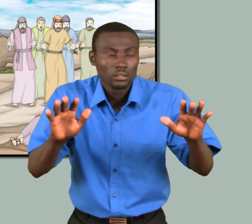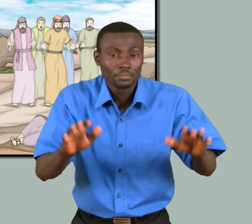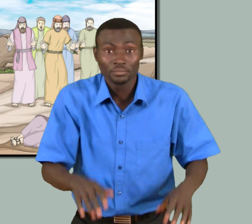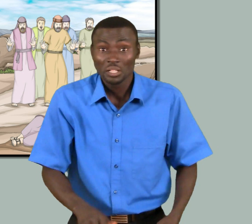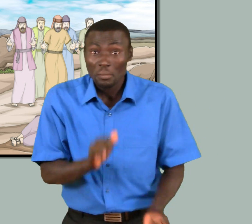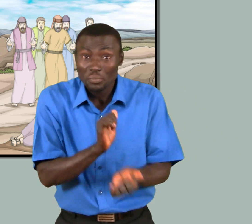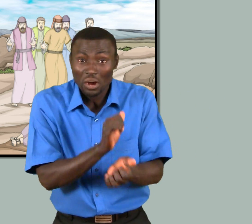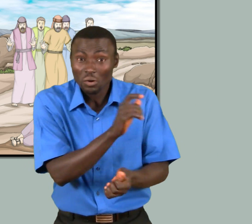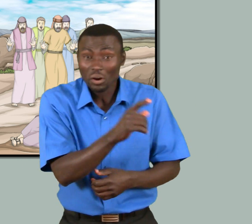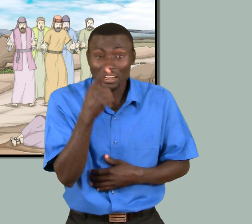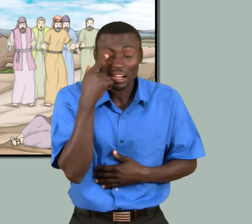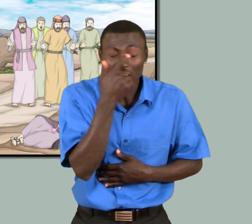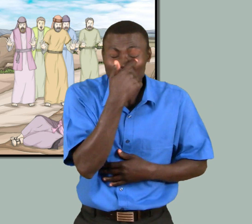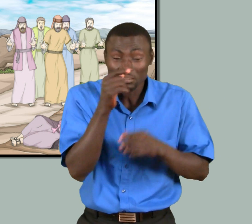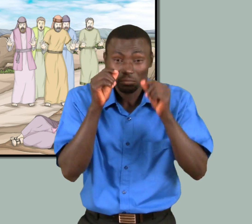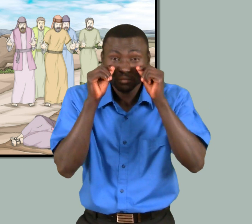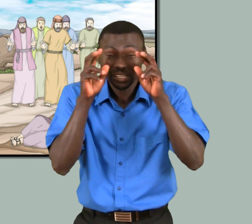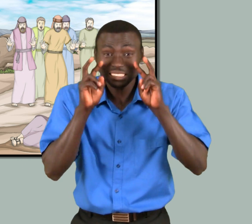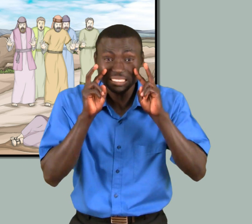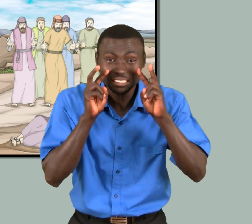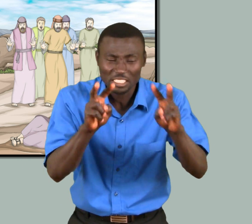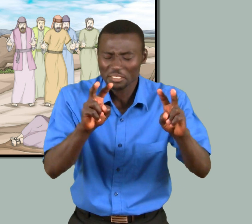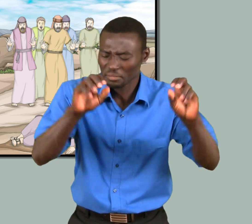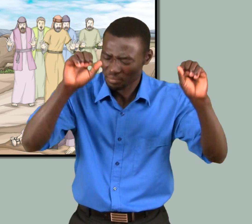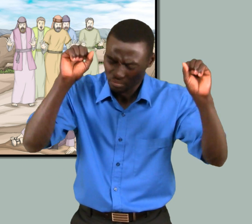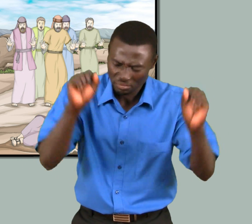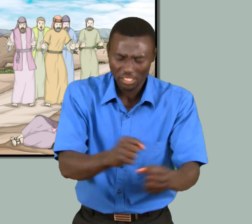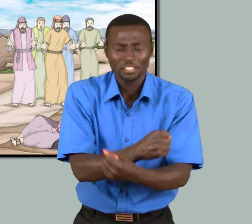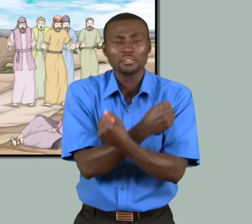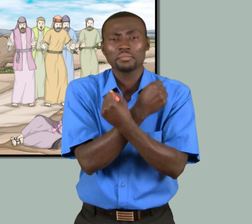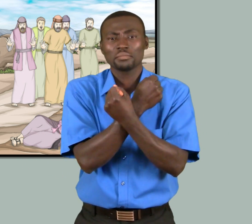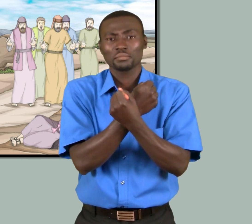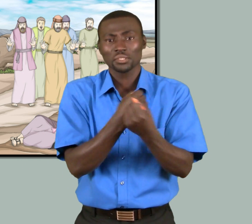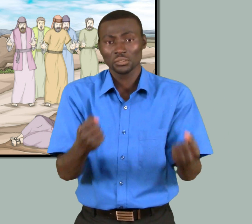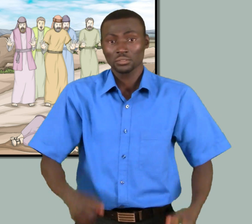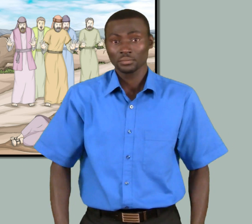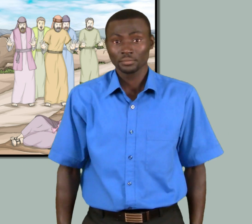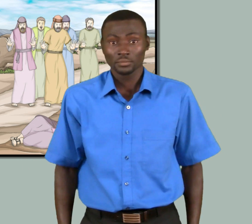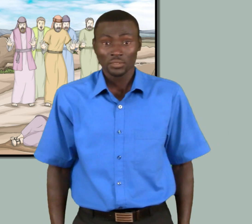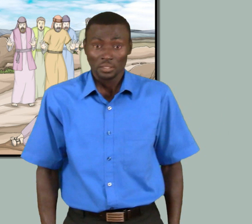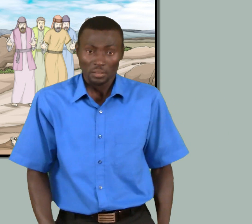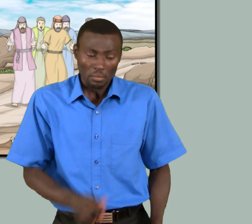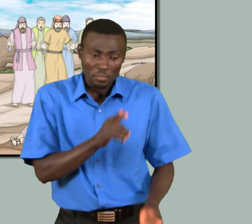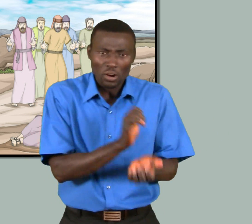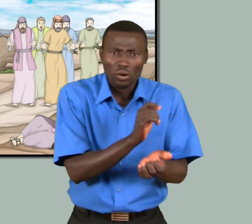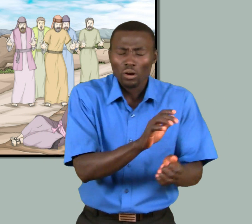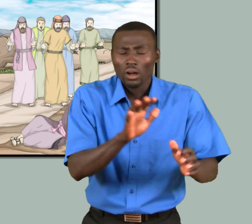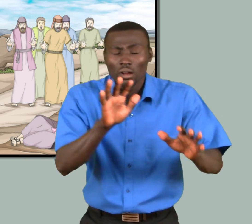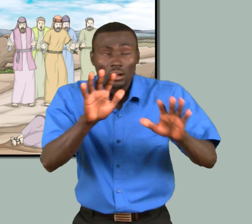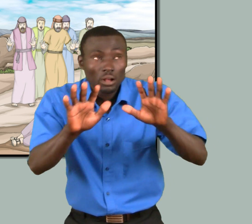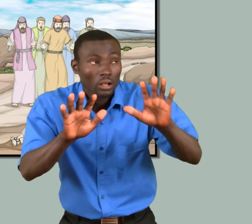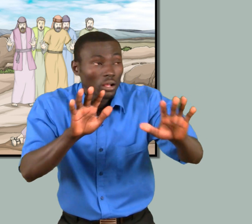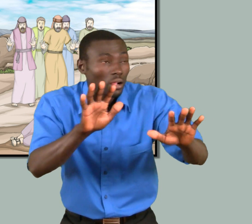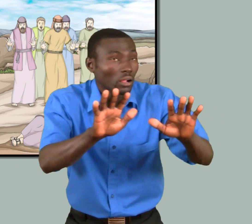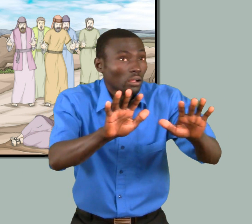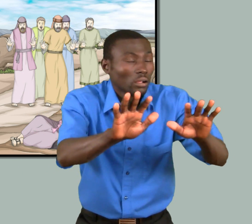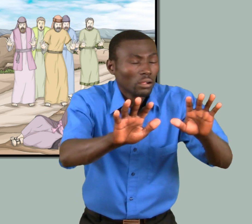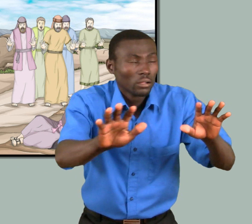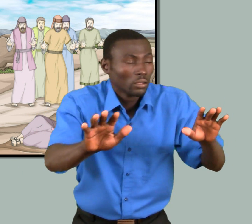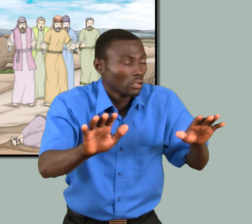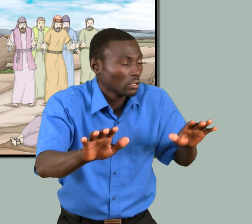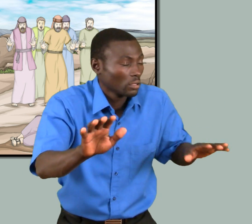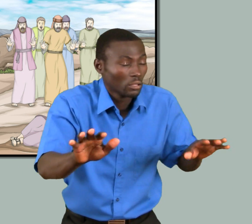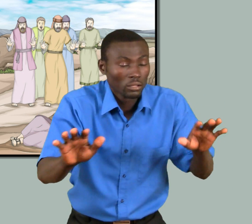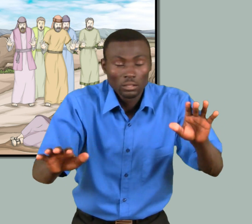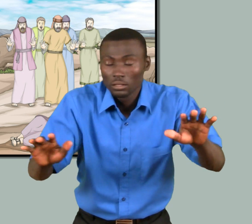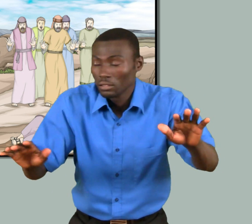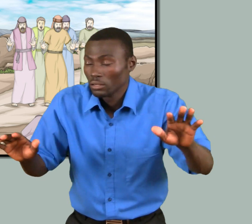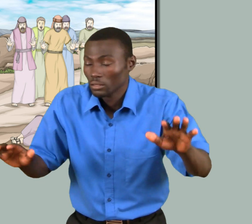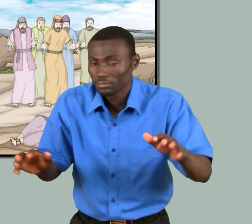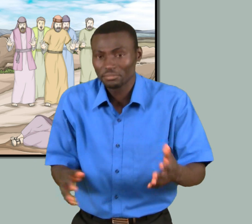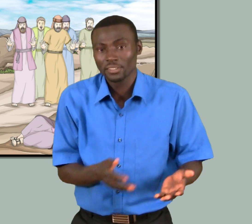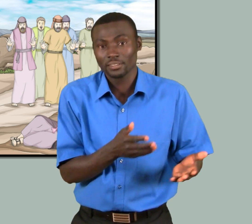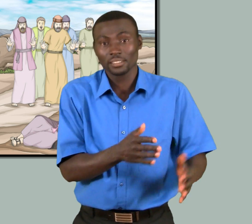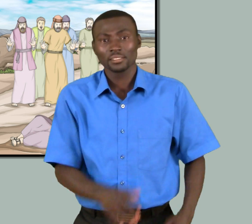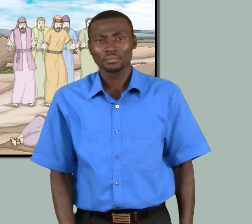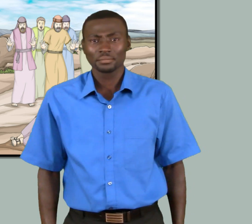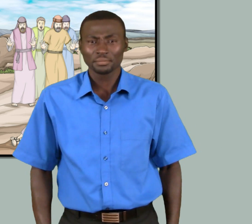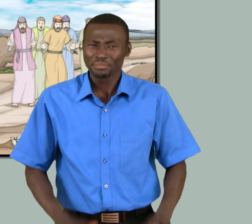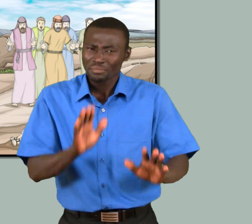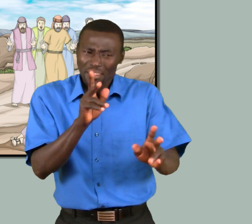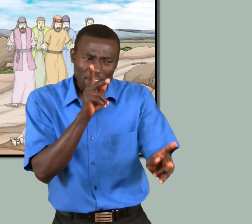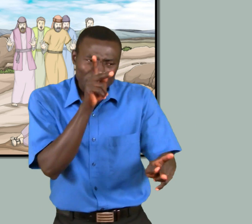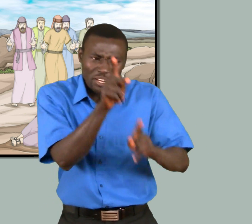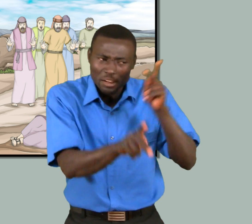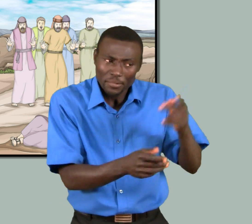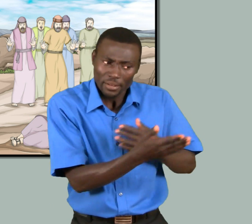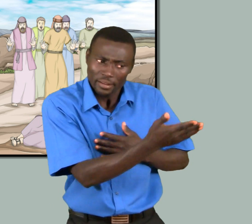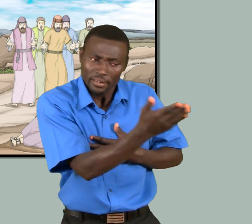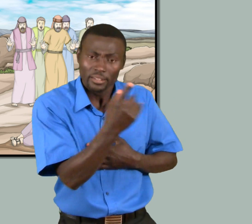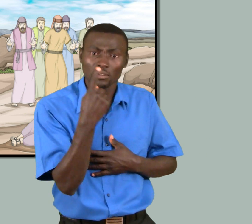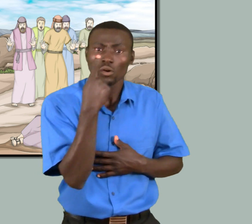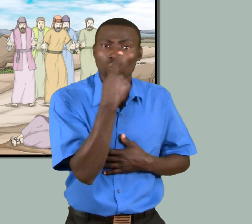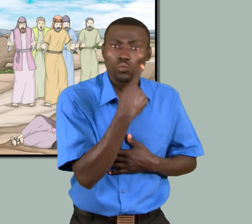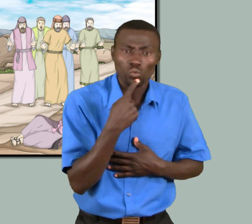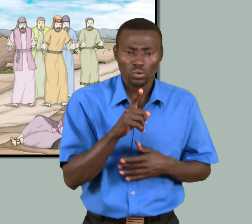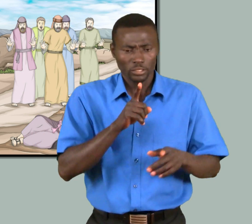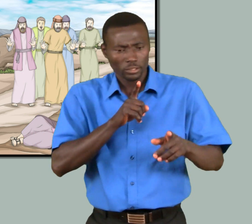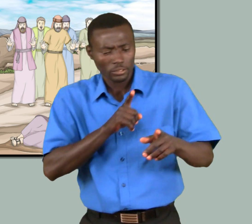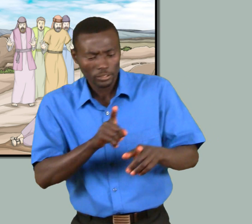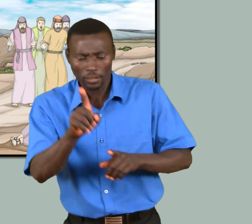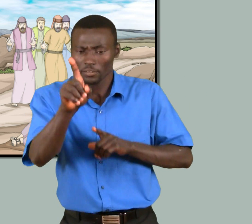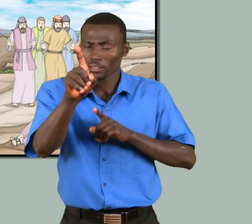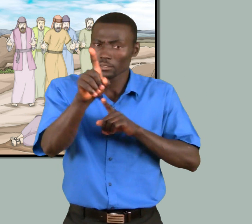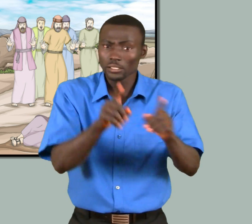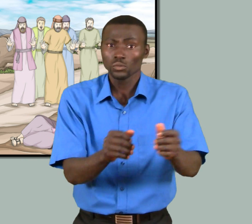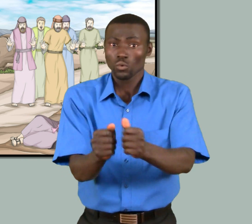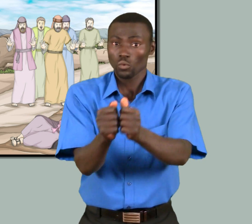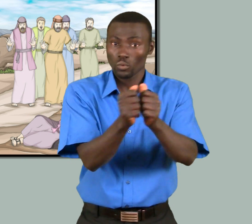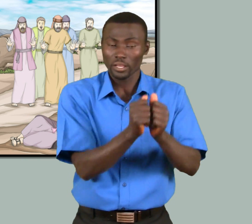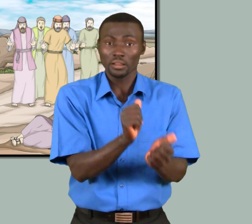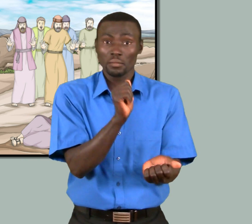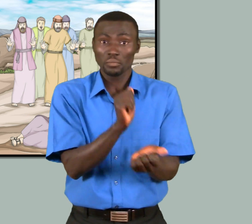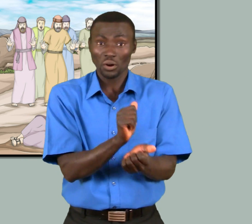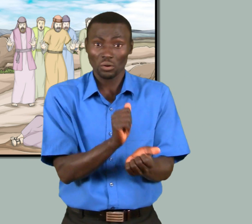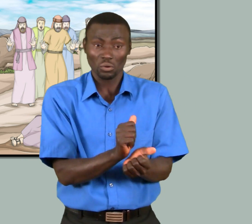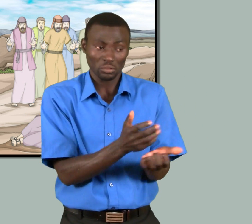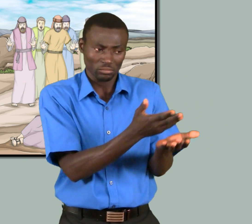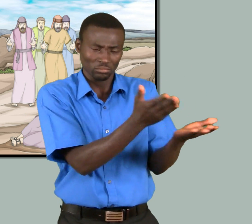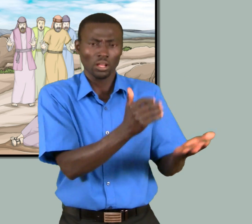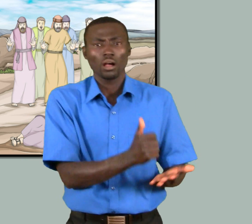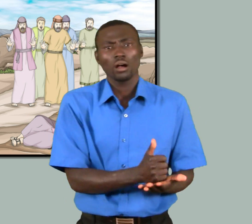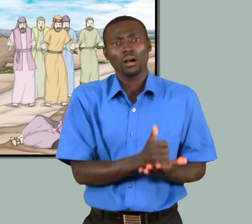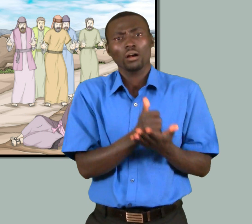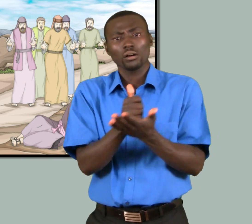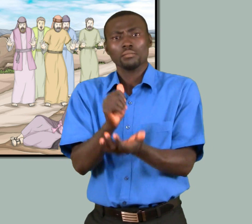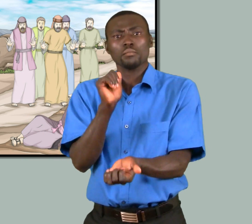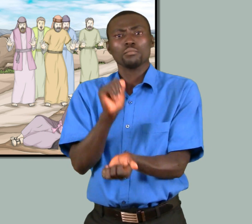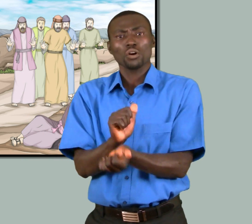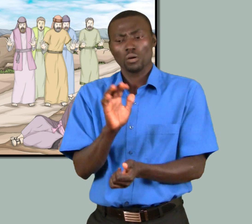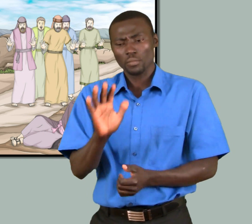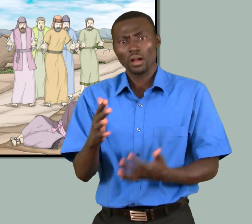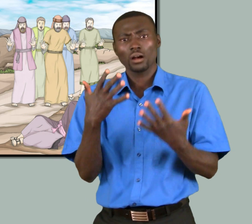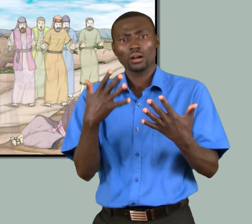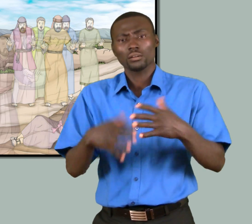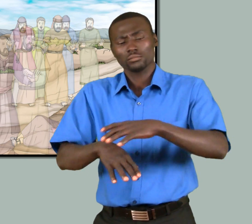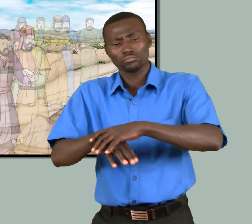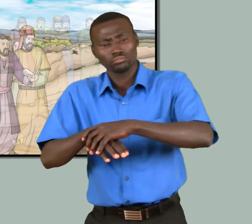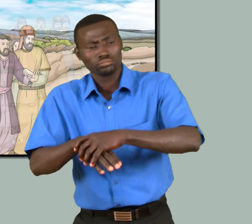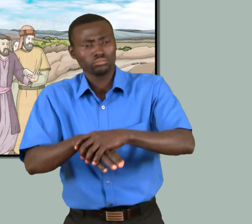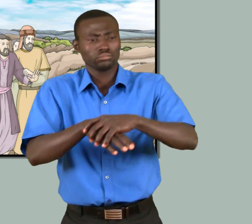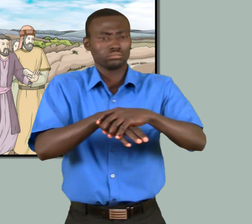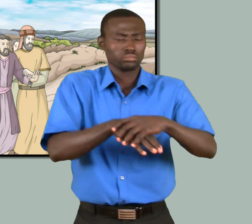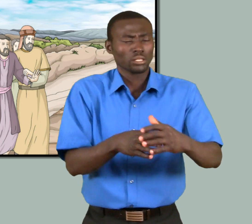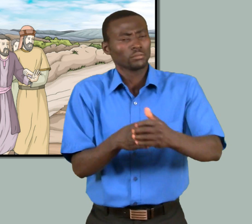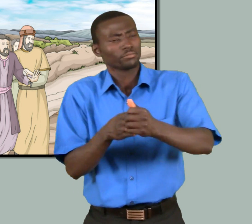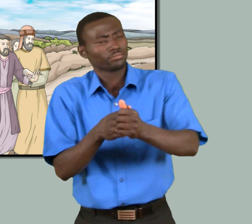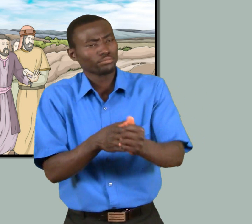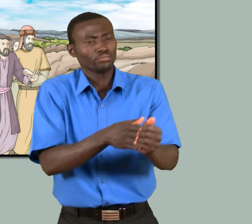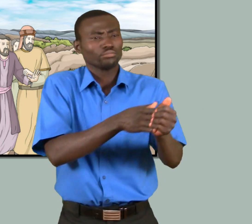Saul got up from the ground, but when he opened his eyes he could not see a thing.